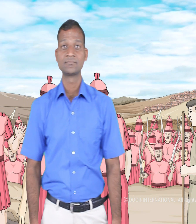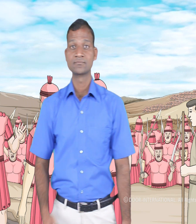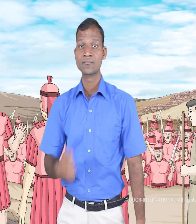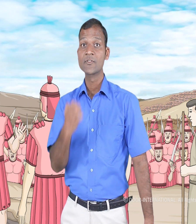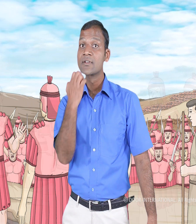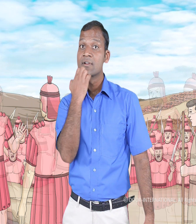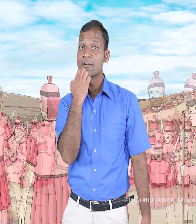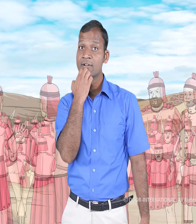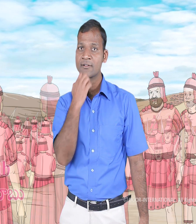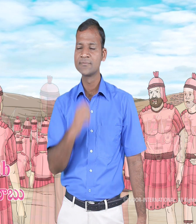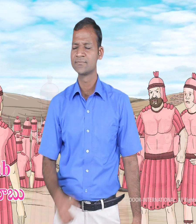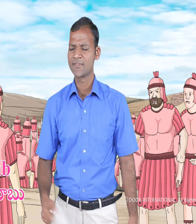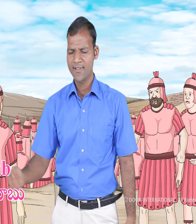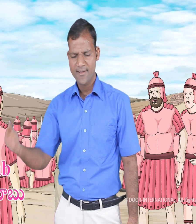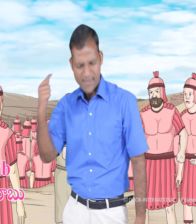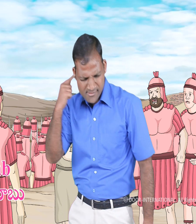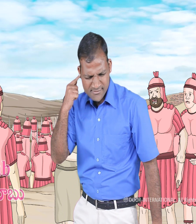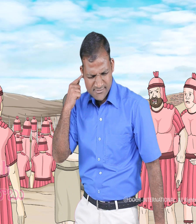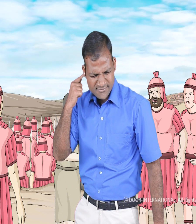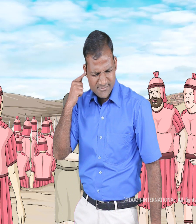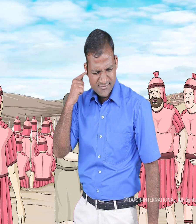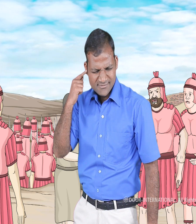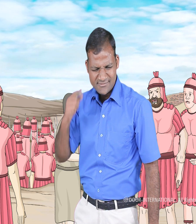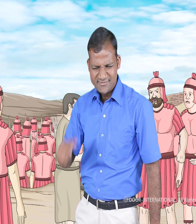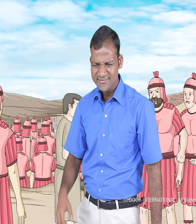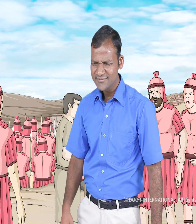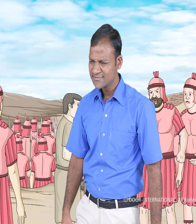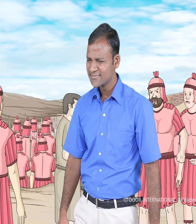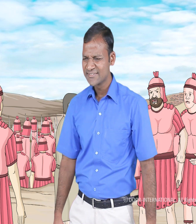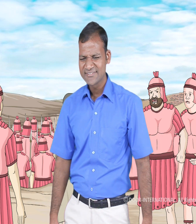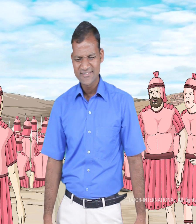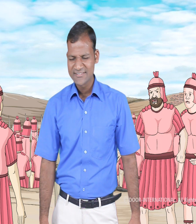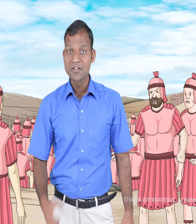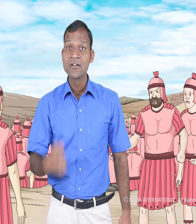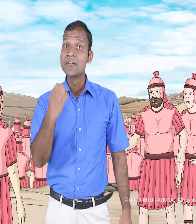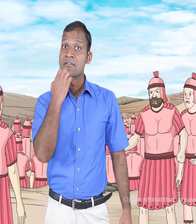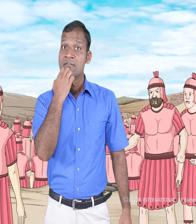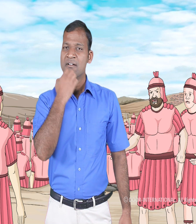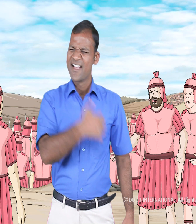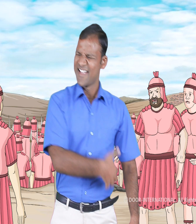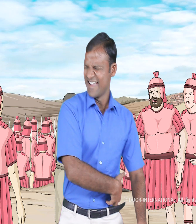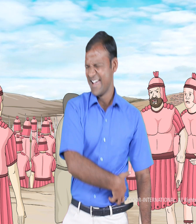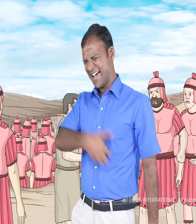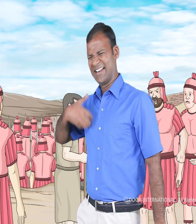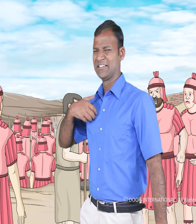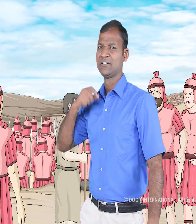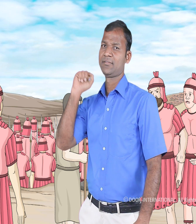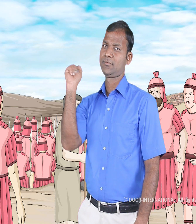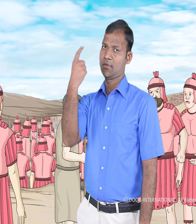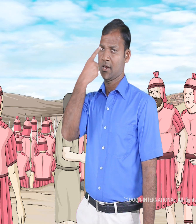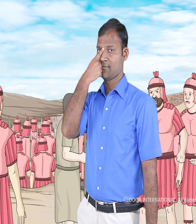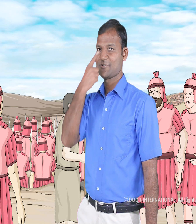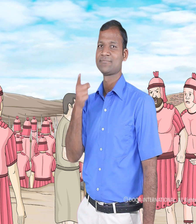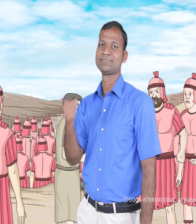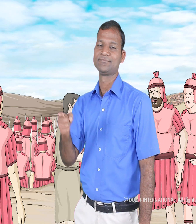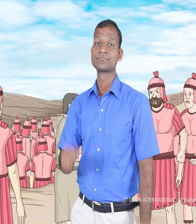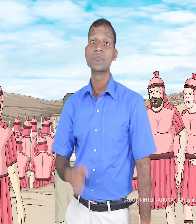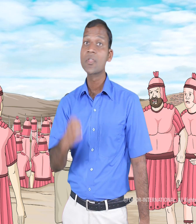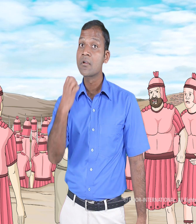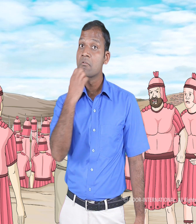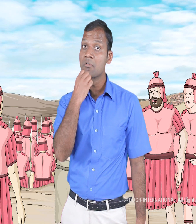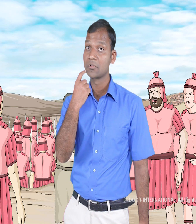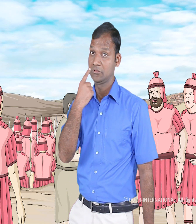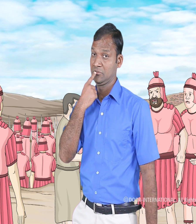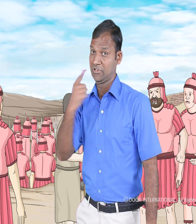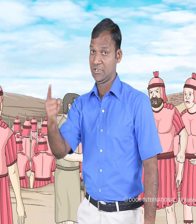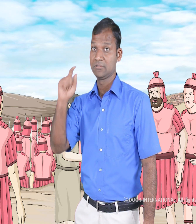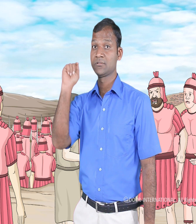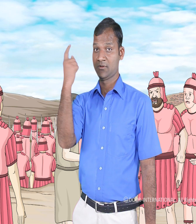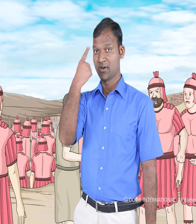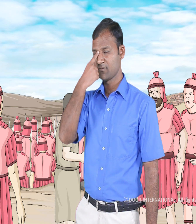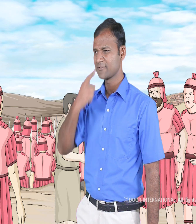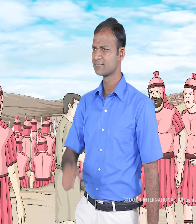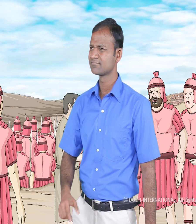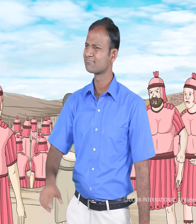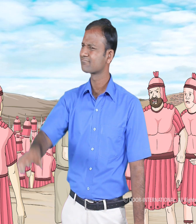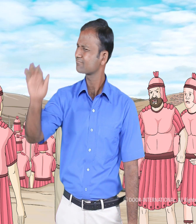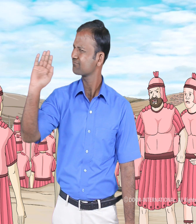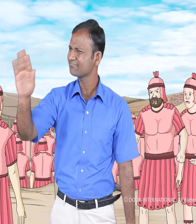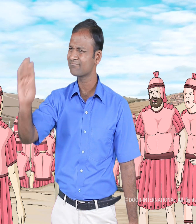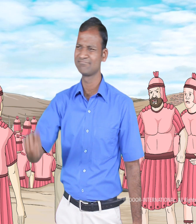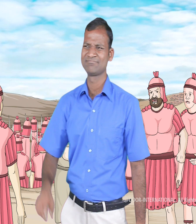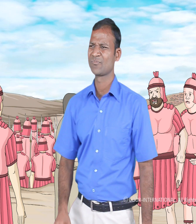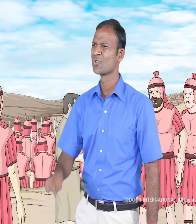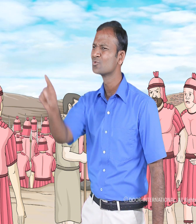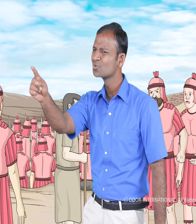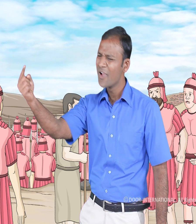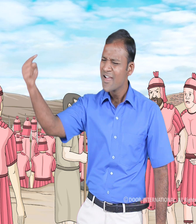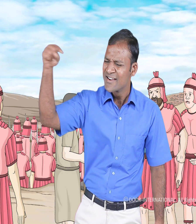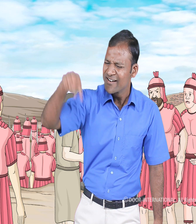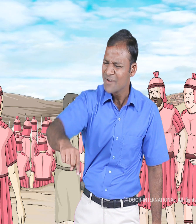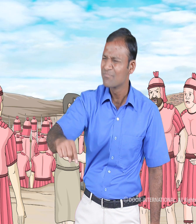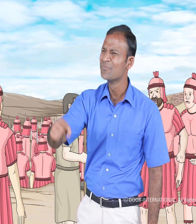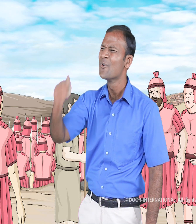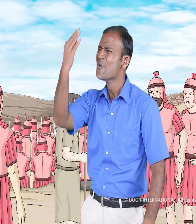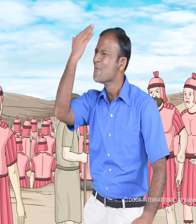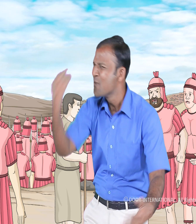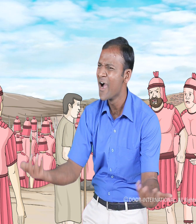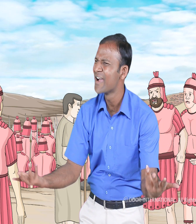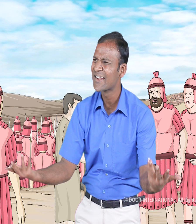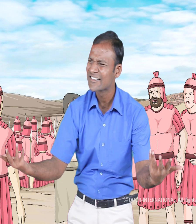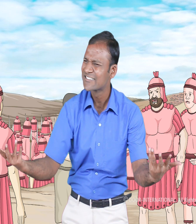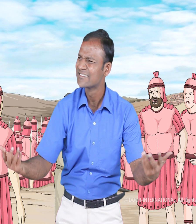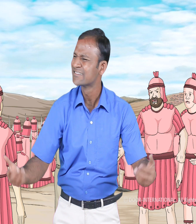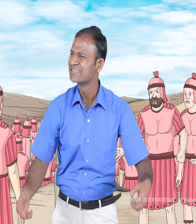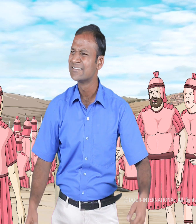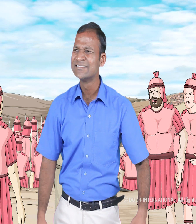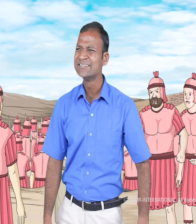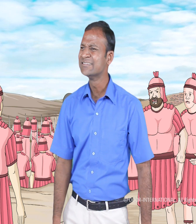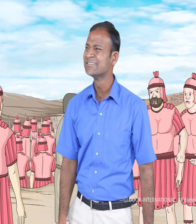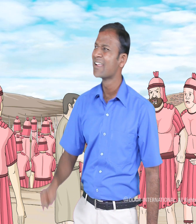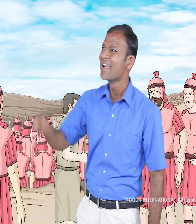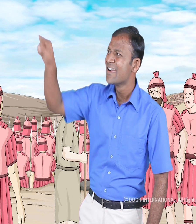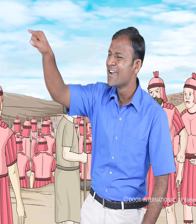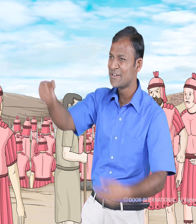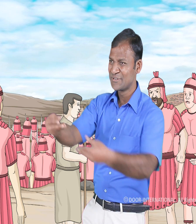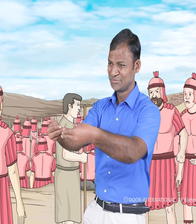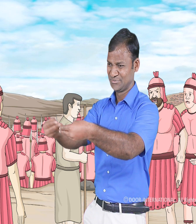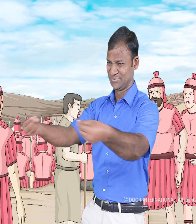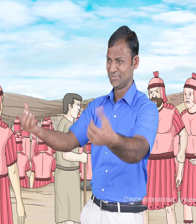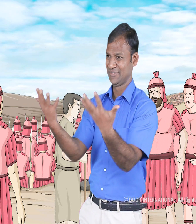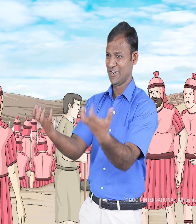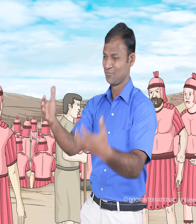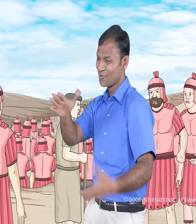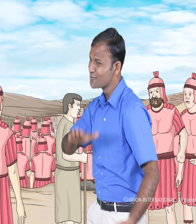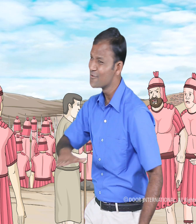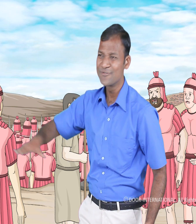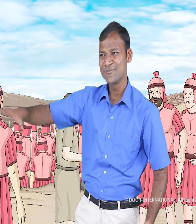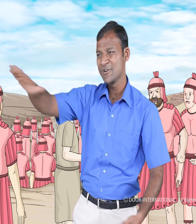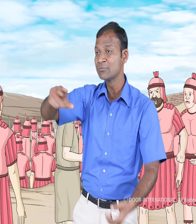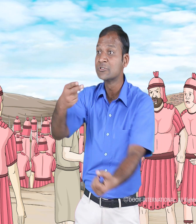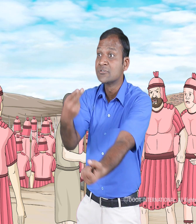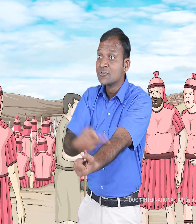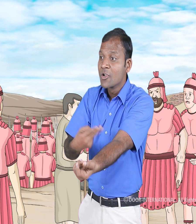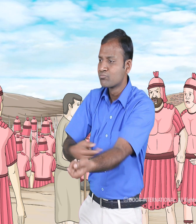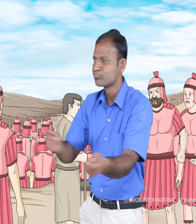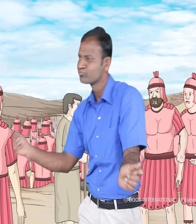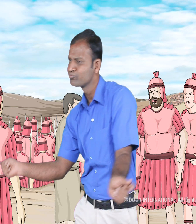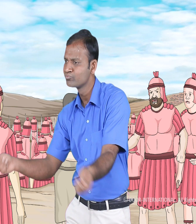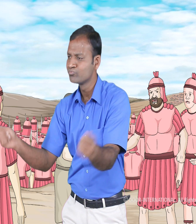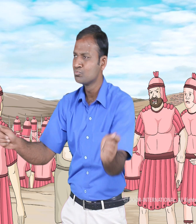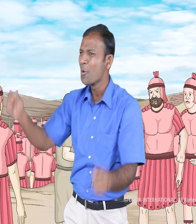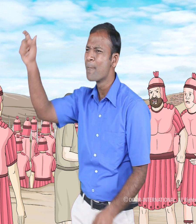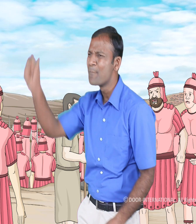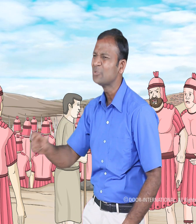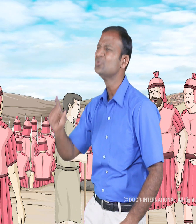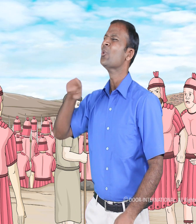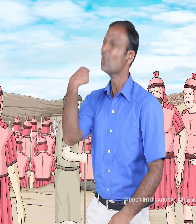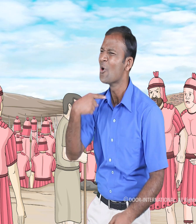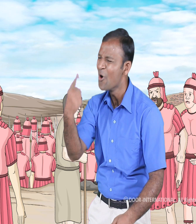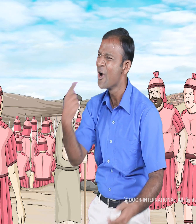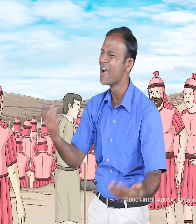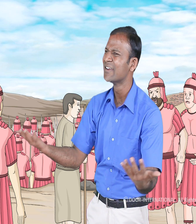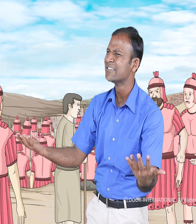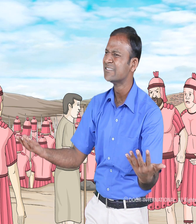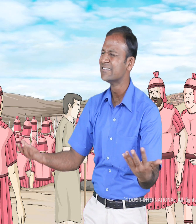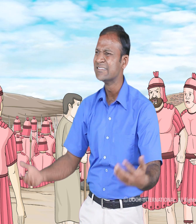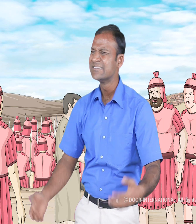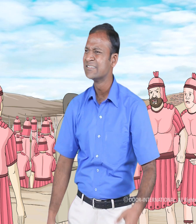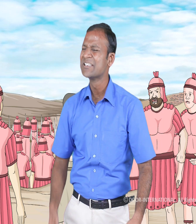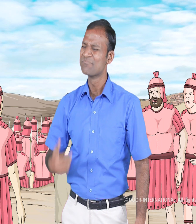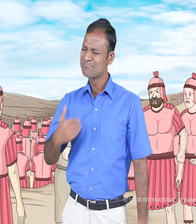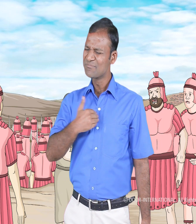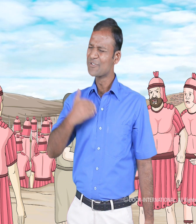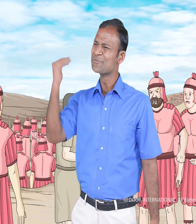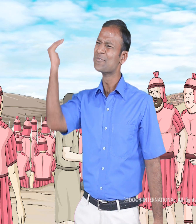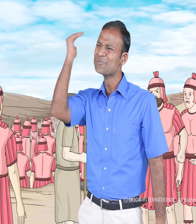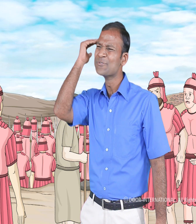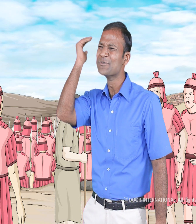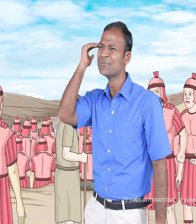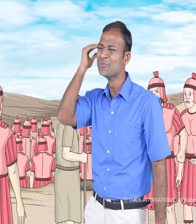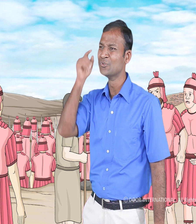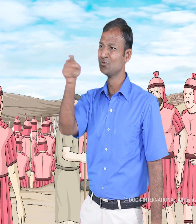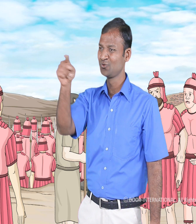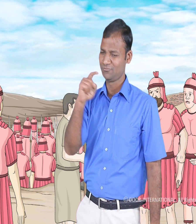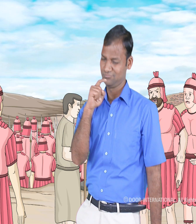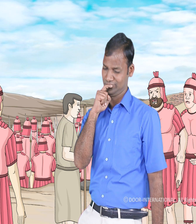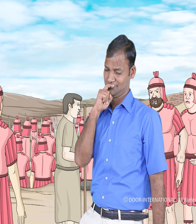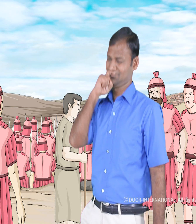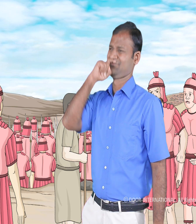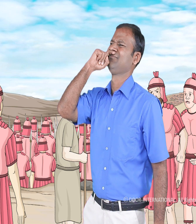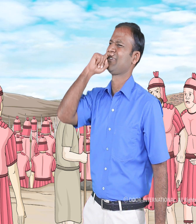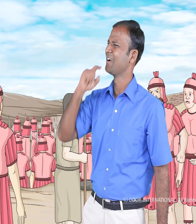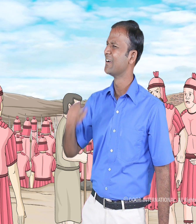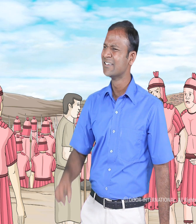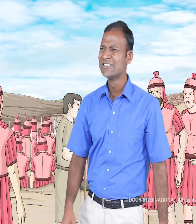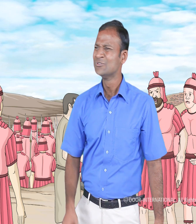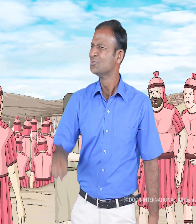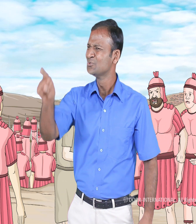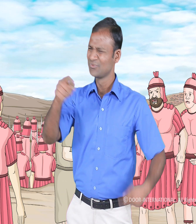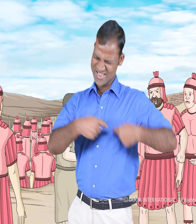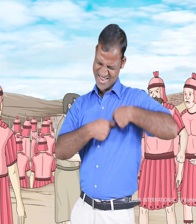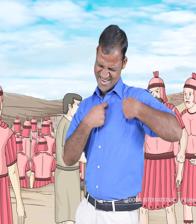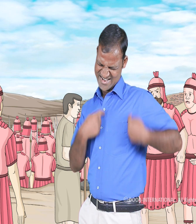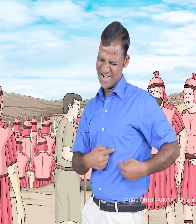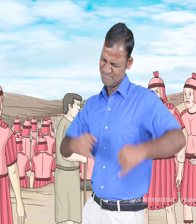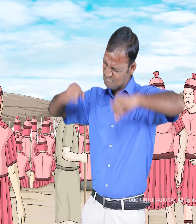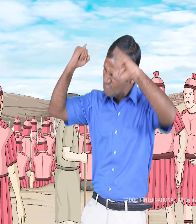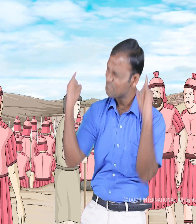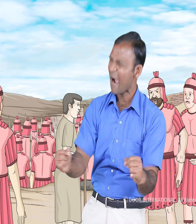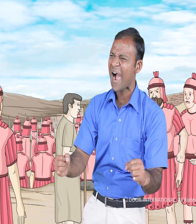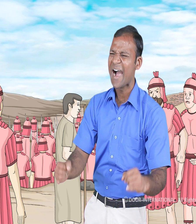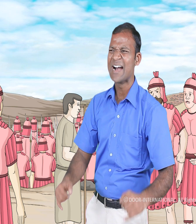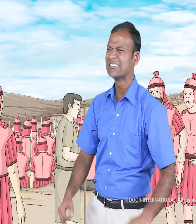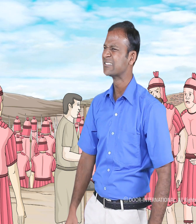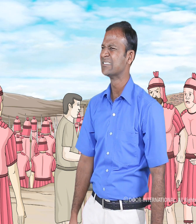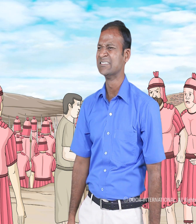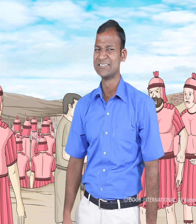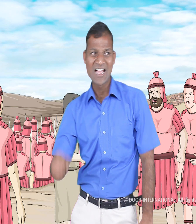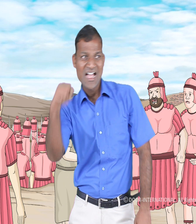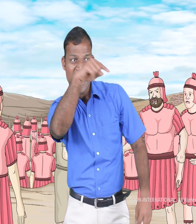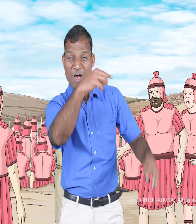Now when David’s oldest brother Eliab heard him speaking to the men, his anger burned against David. “Why have you come down here?”